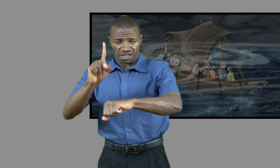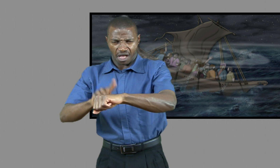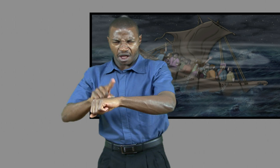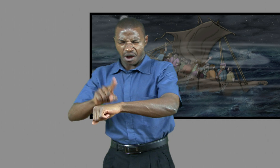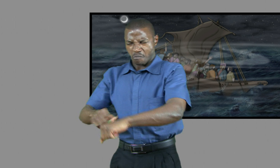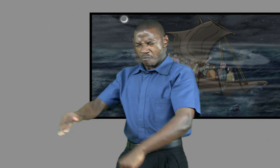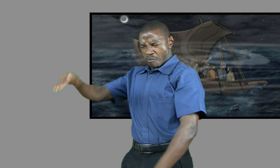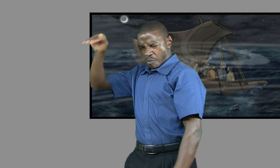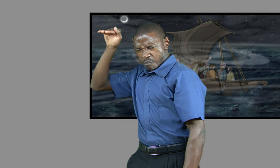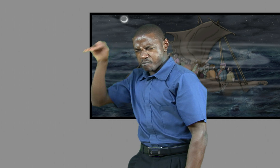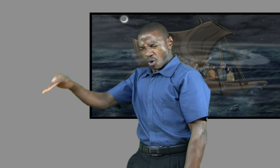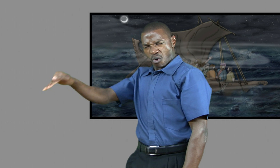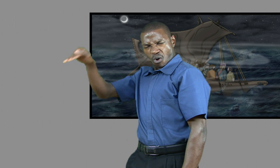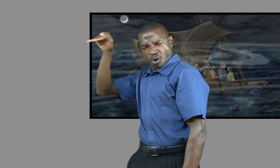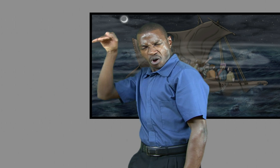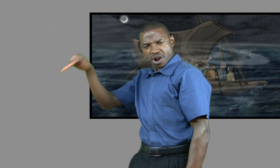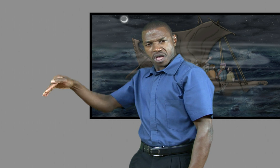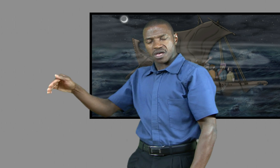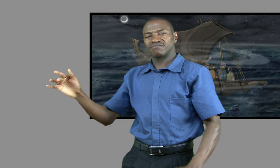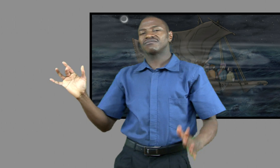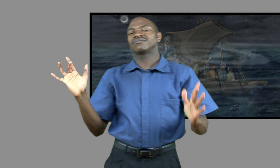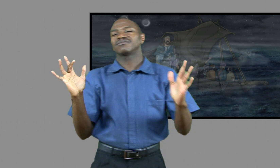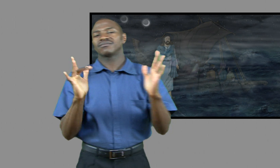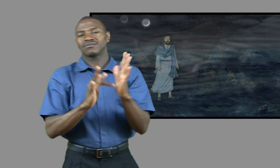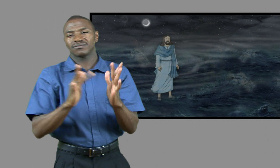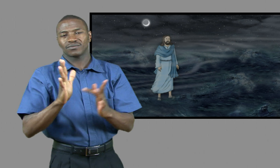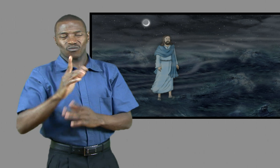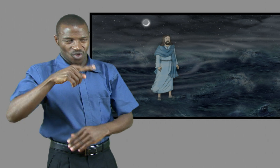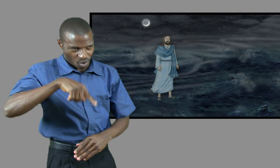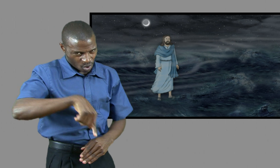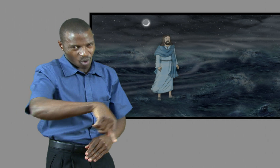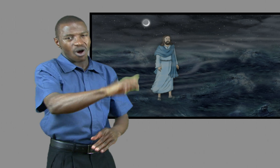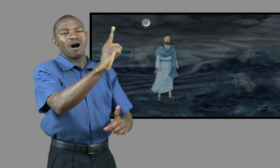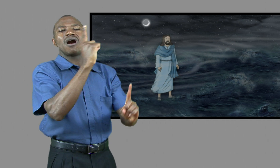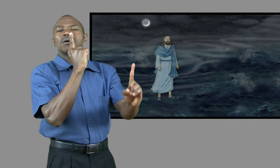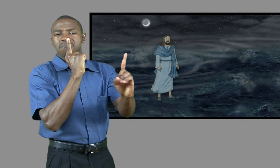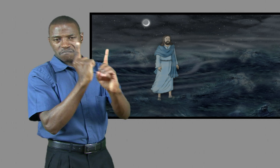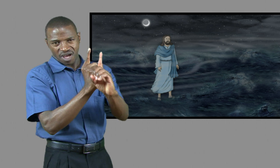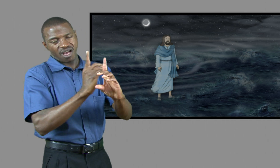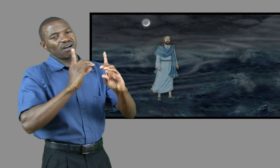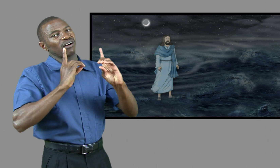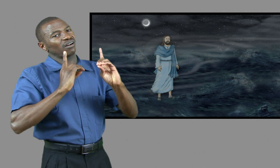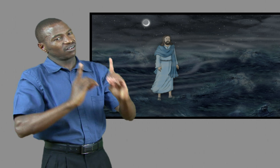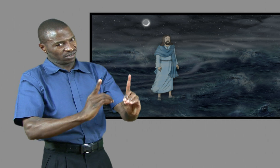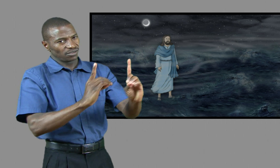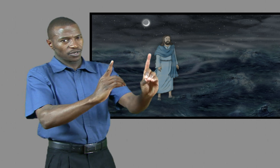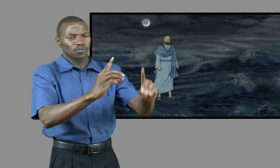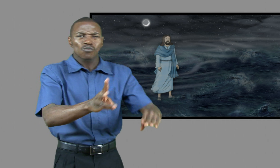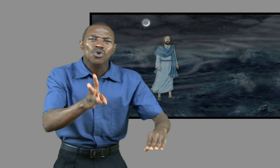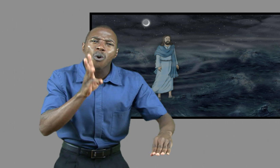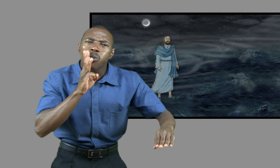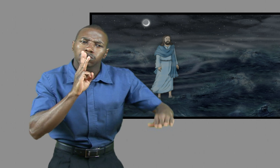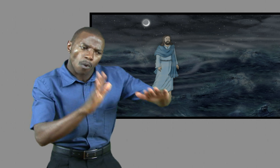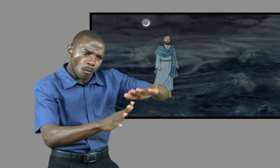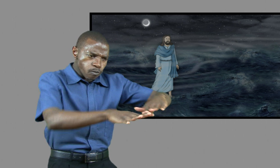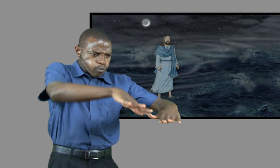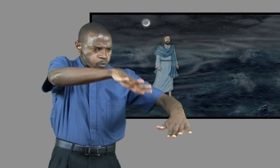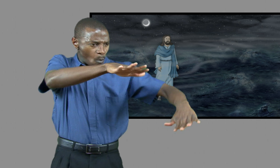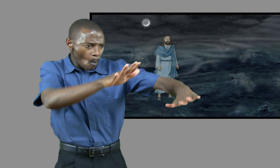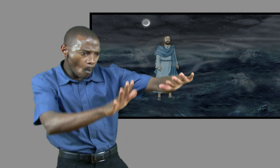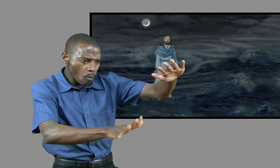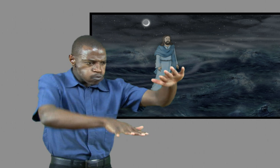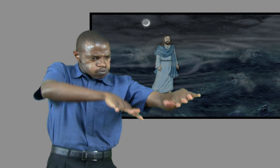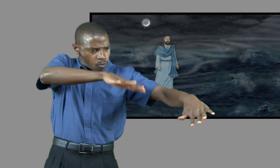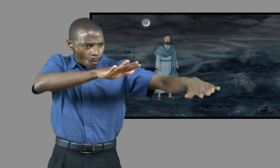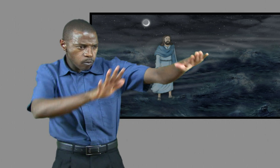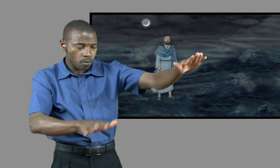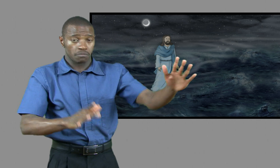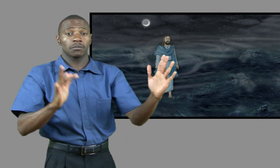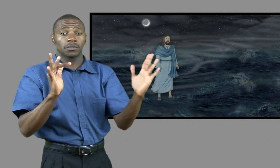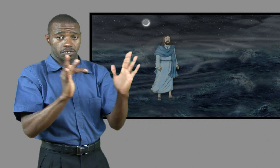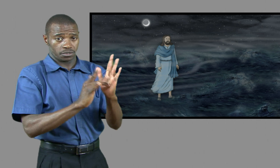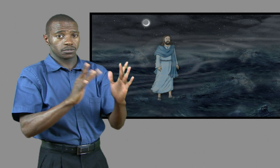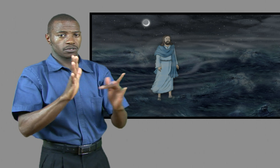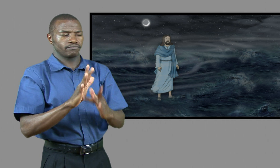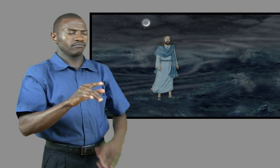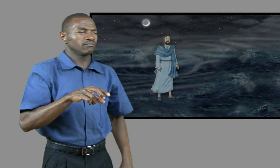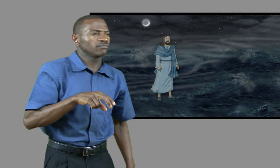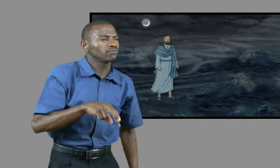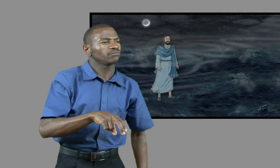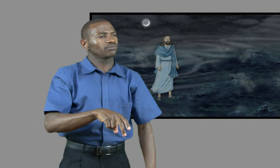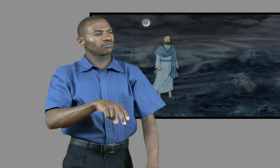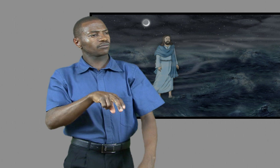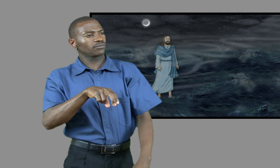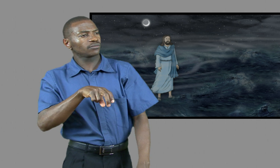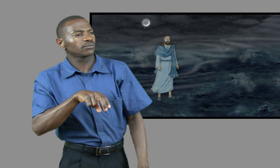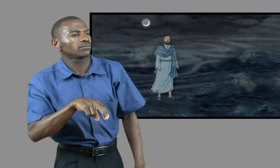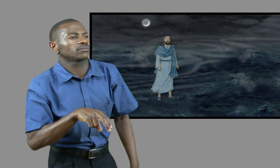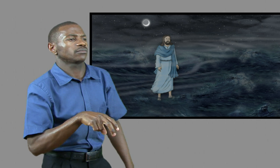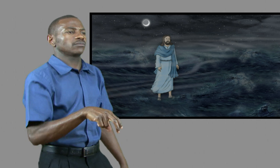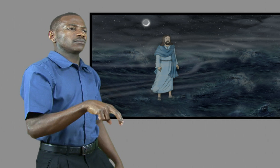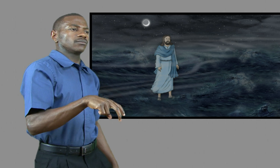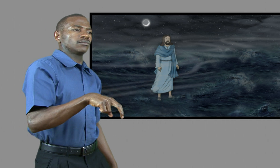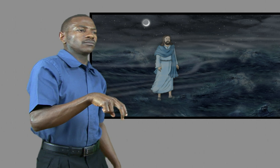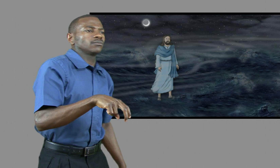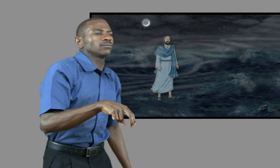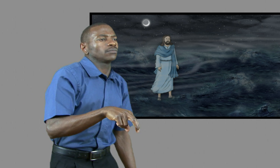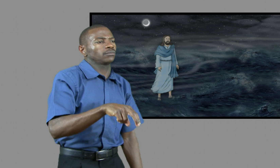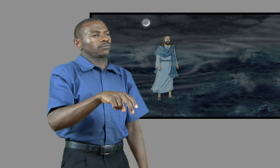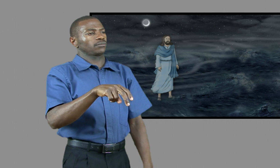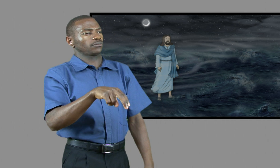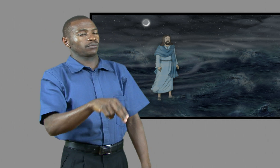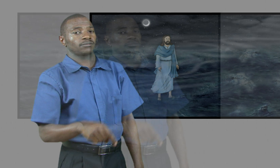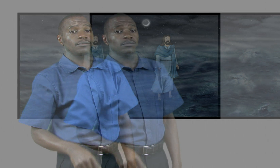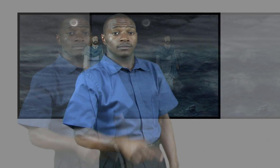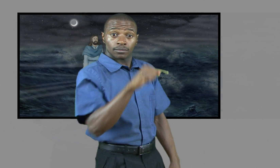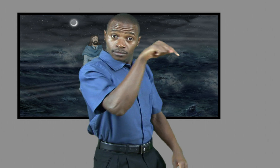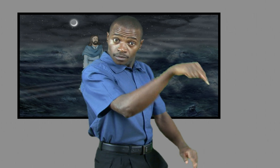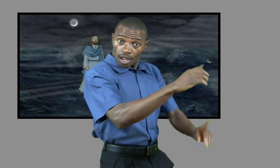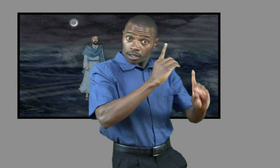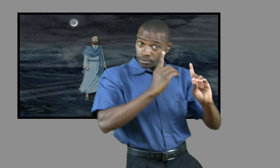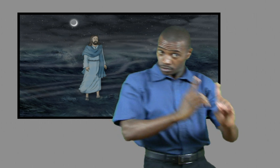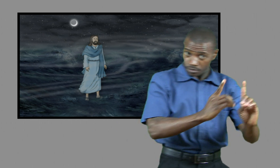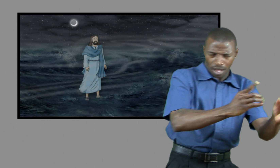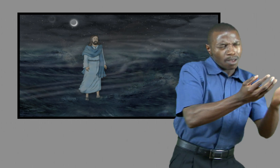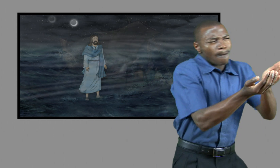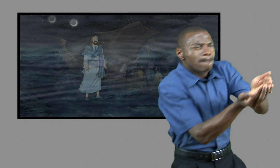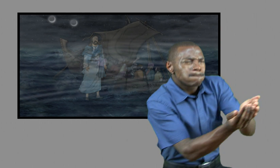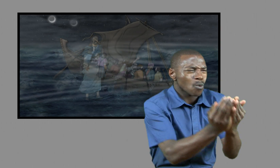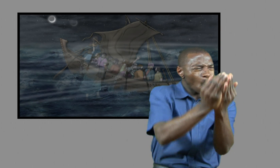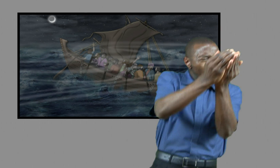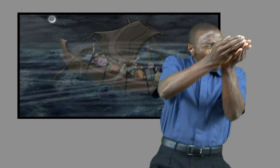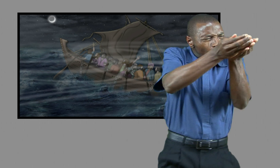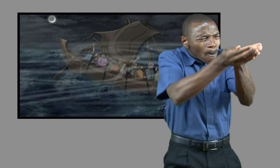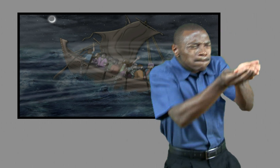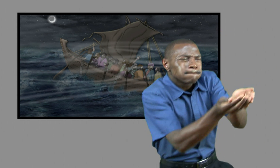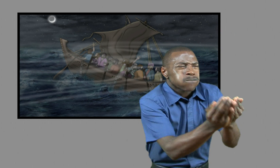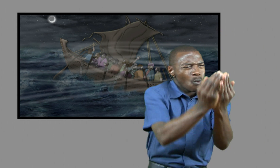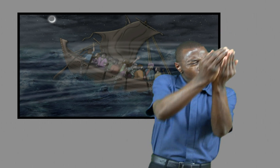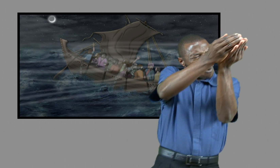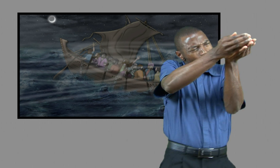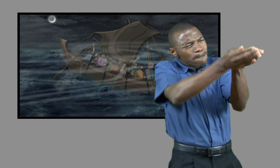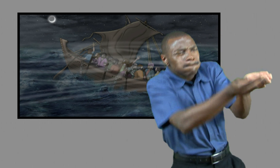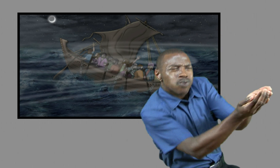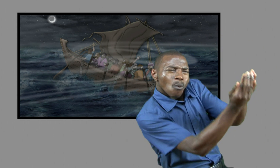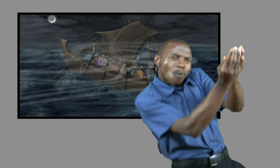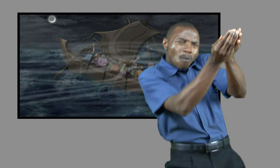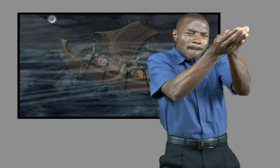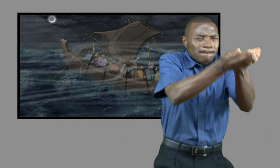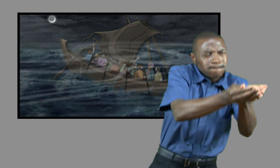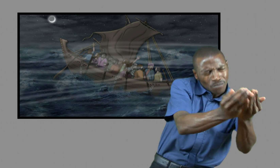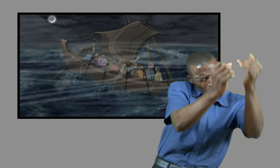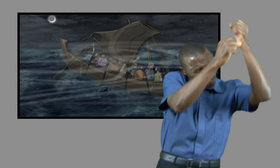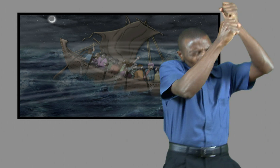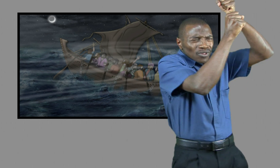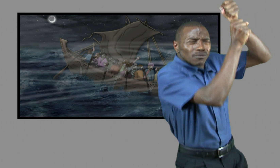During the fourth watch of the night, Jesus went out to them, walking on the sea.